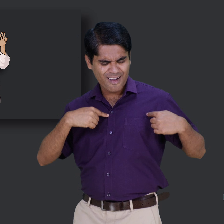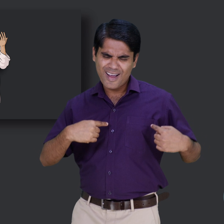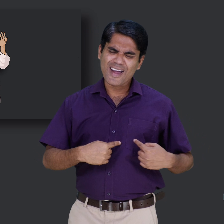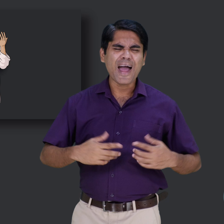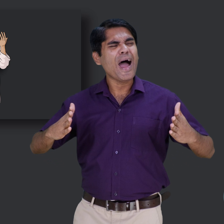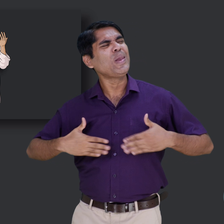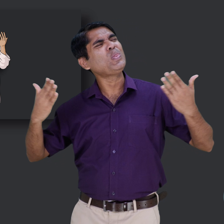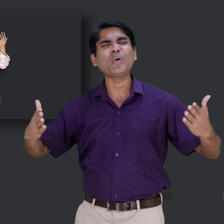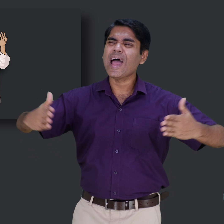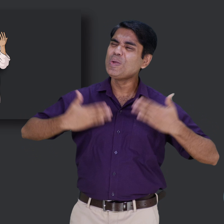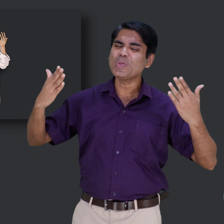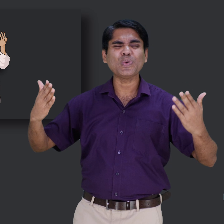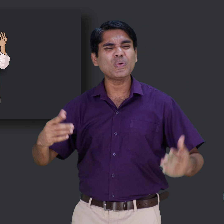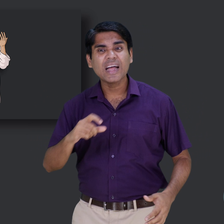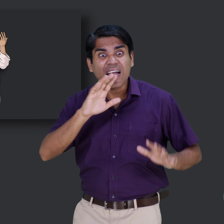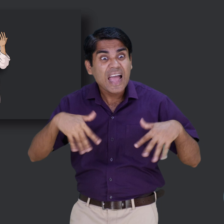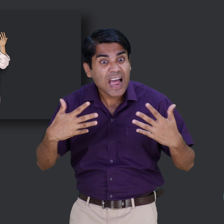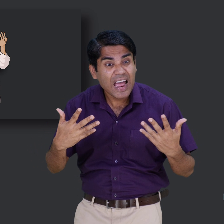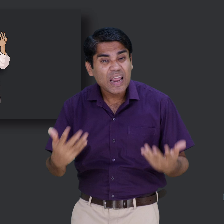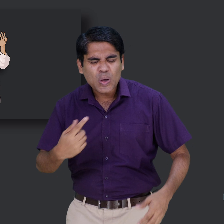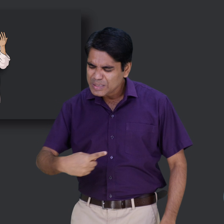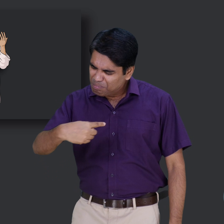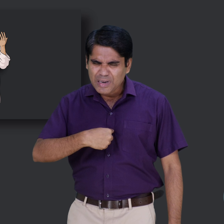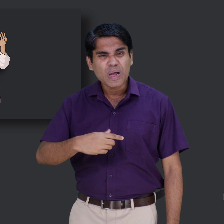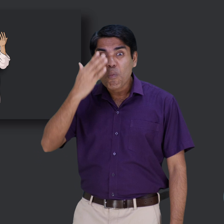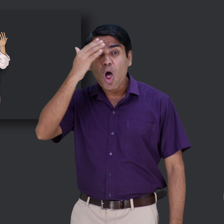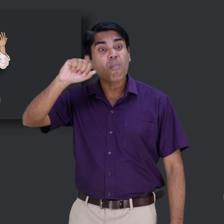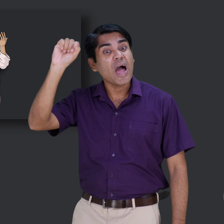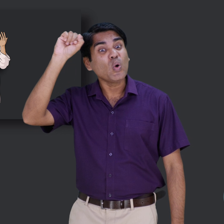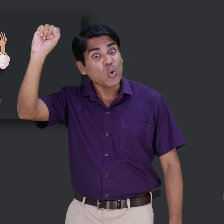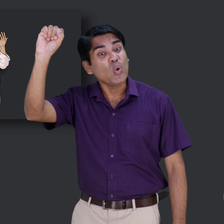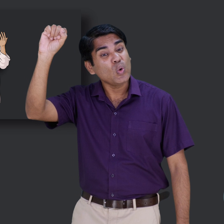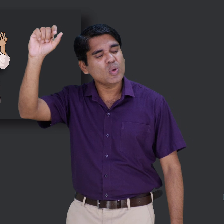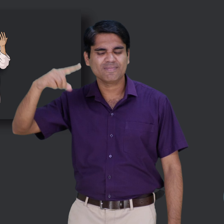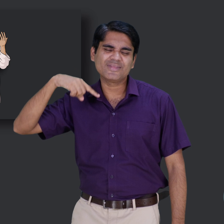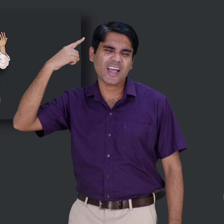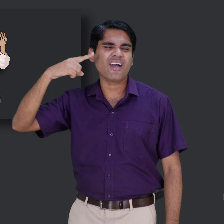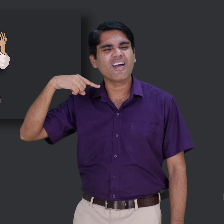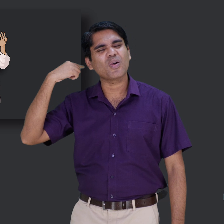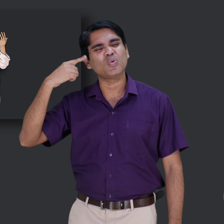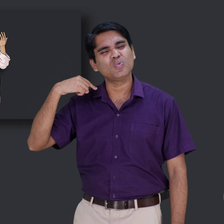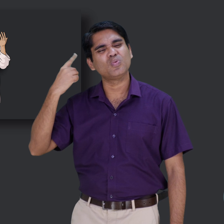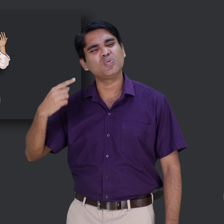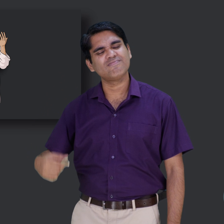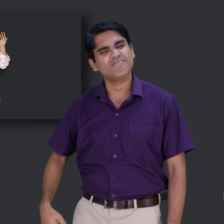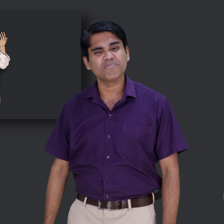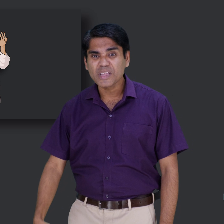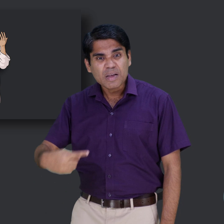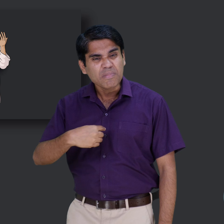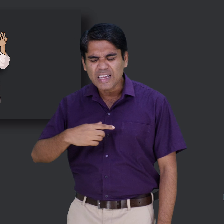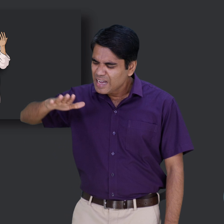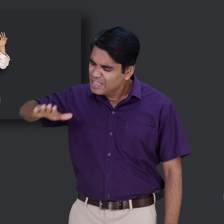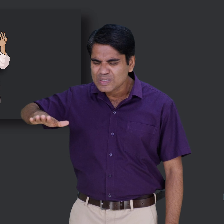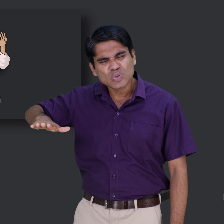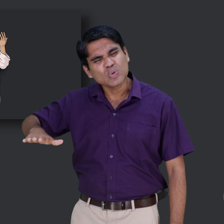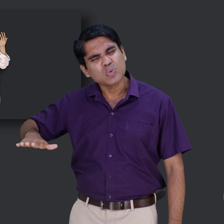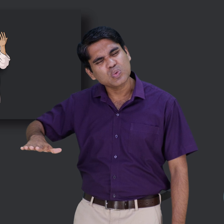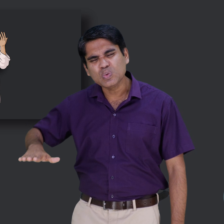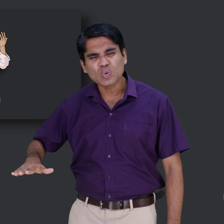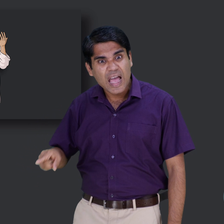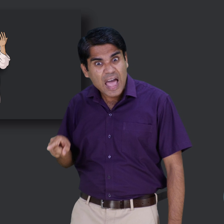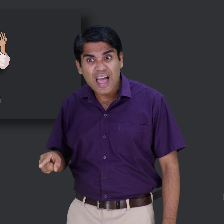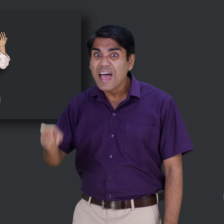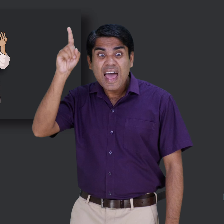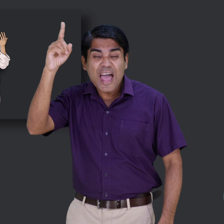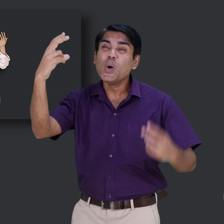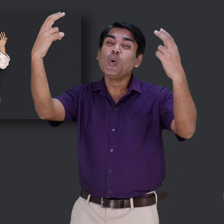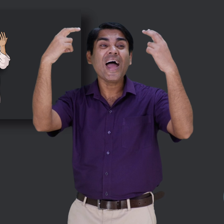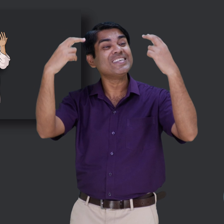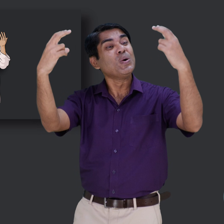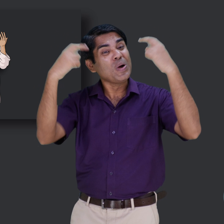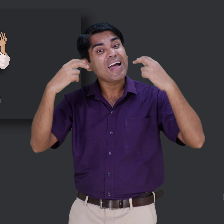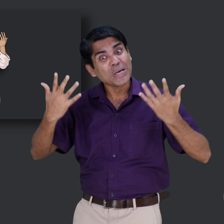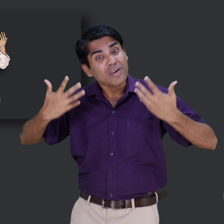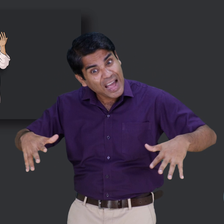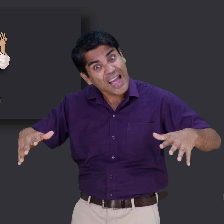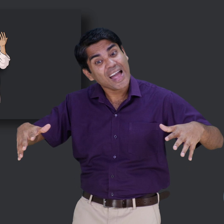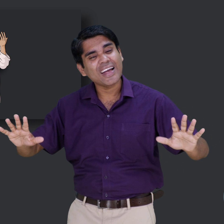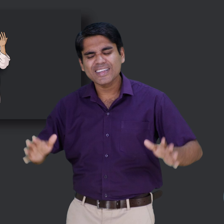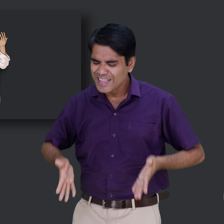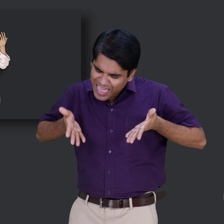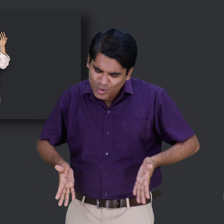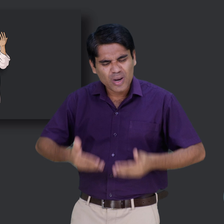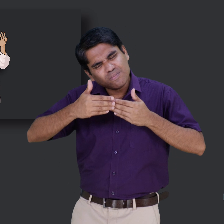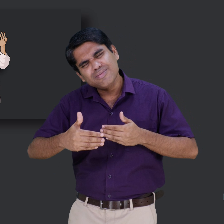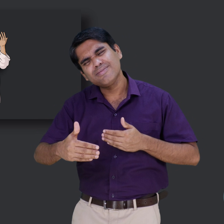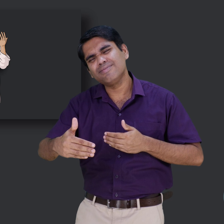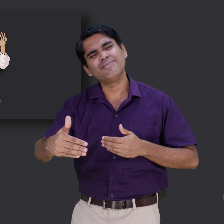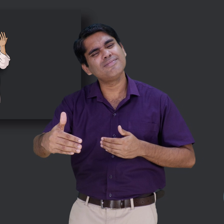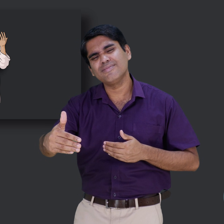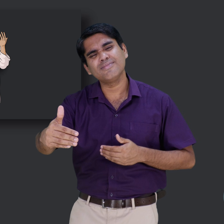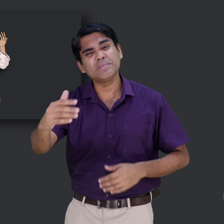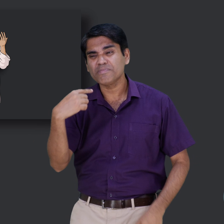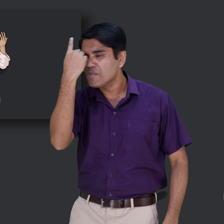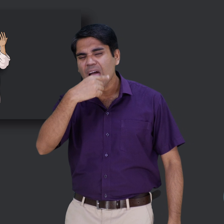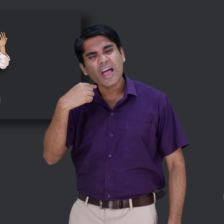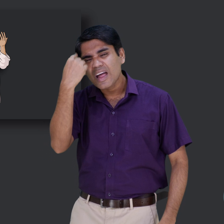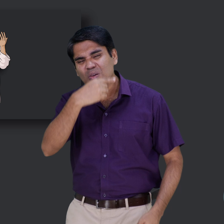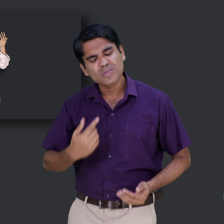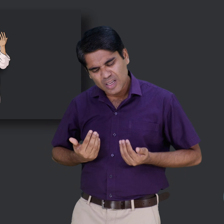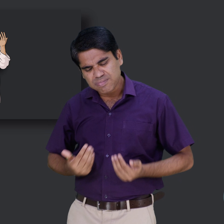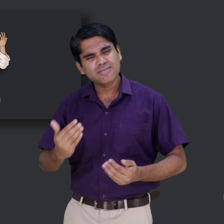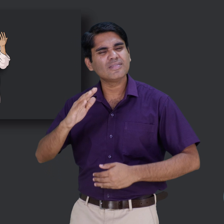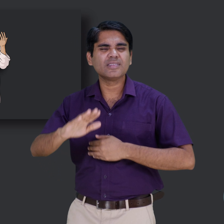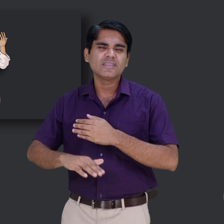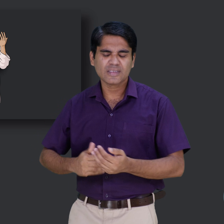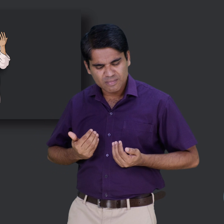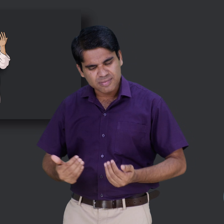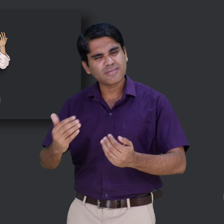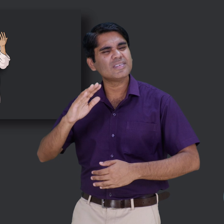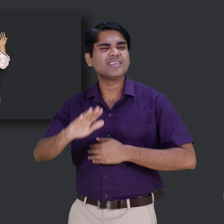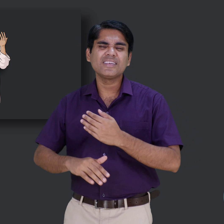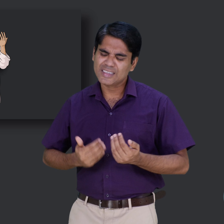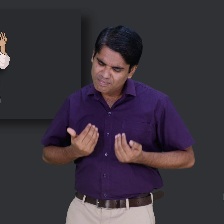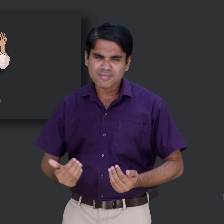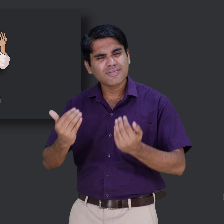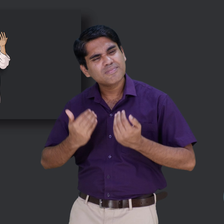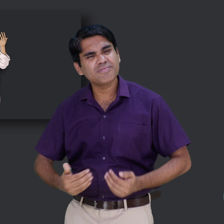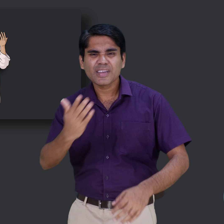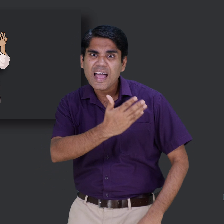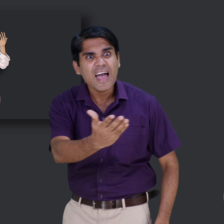For He has looked with favor on the humble state of His servant.